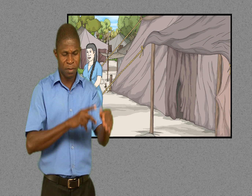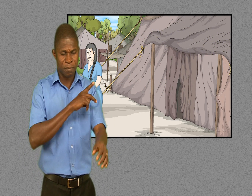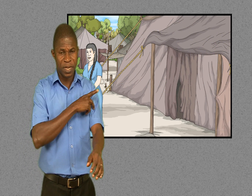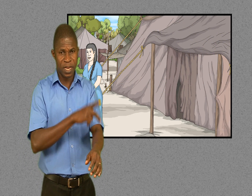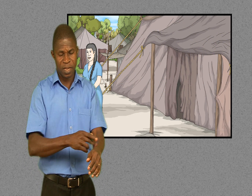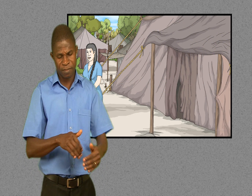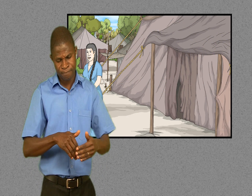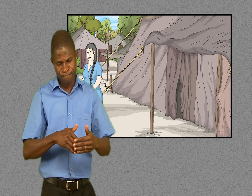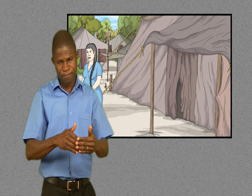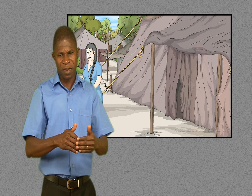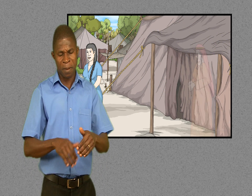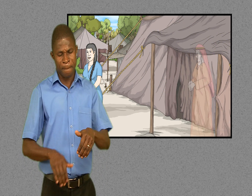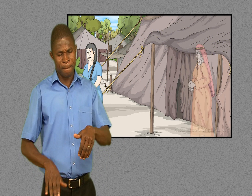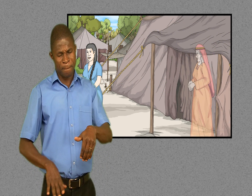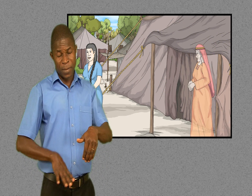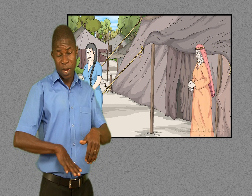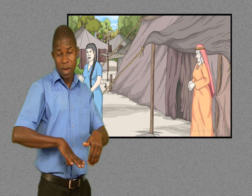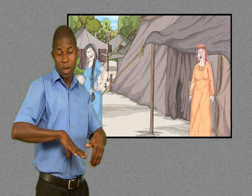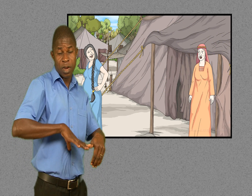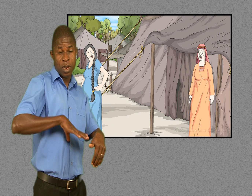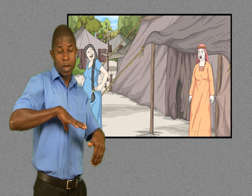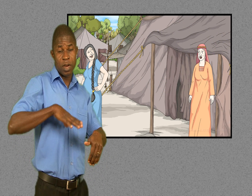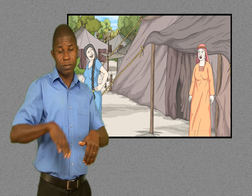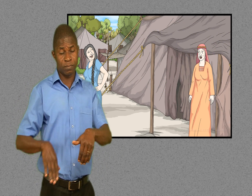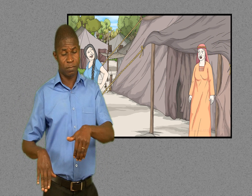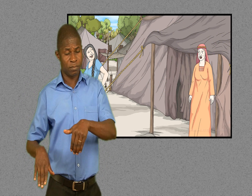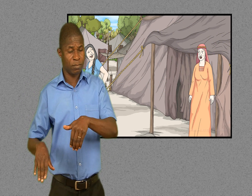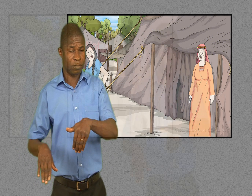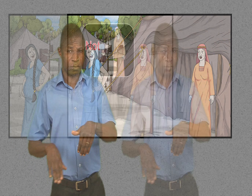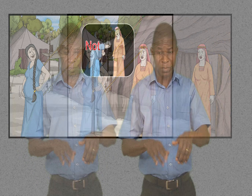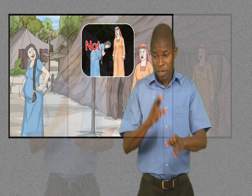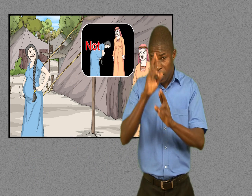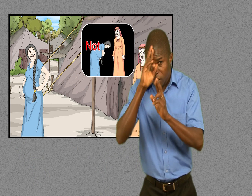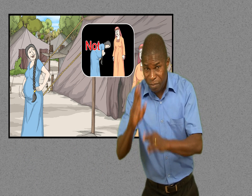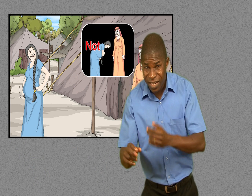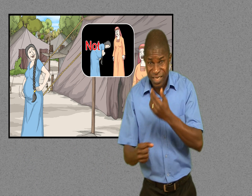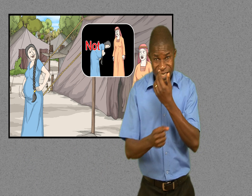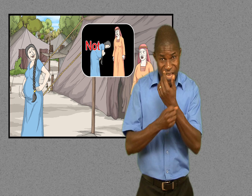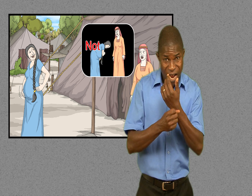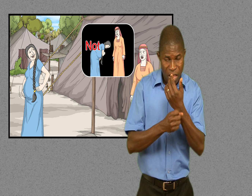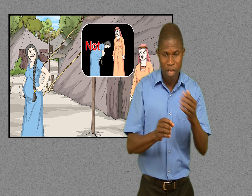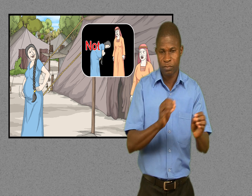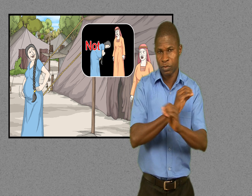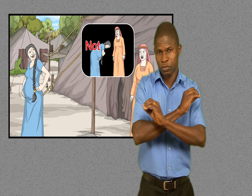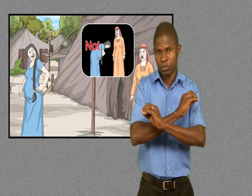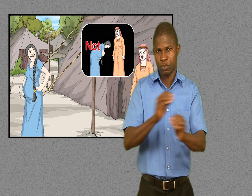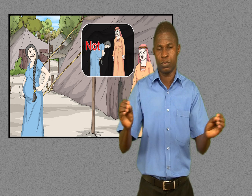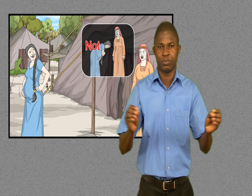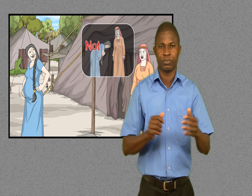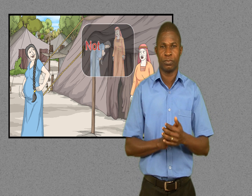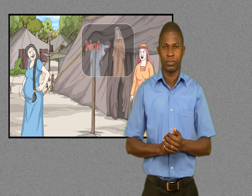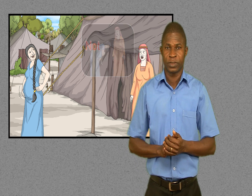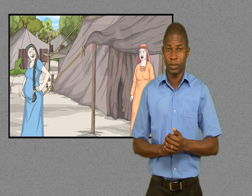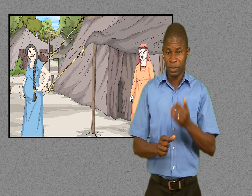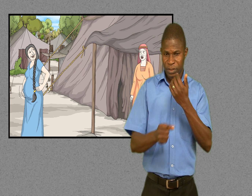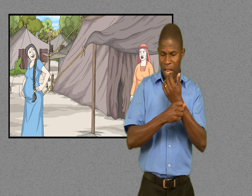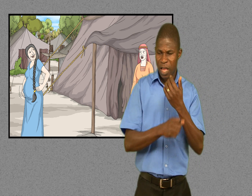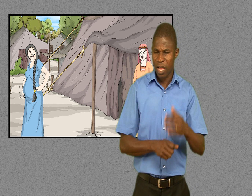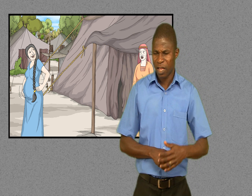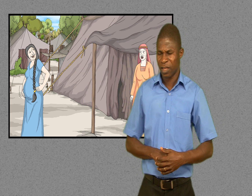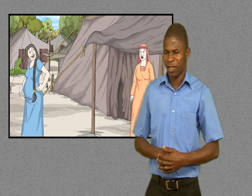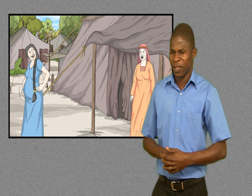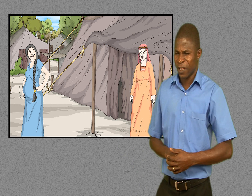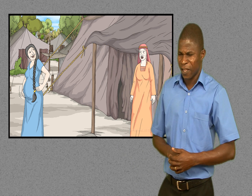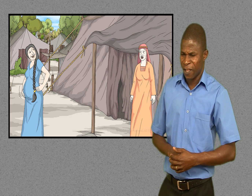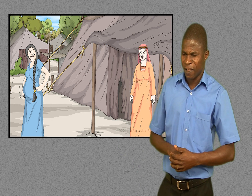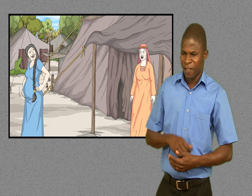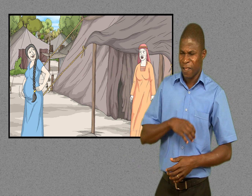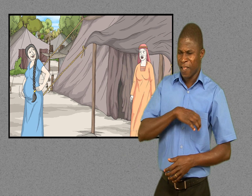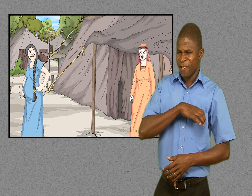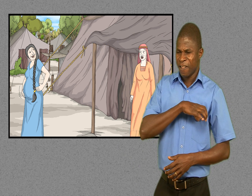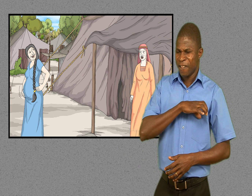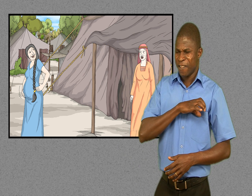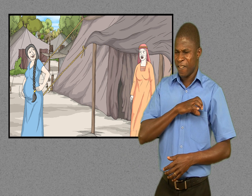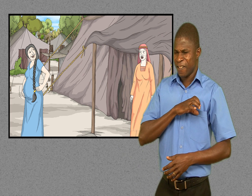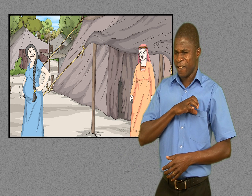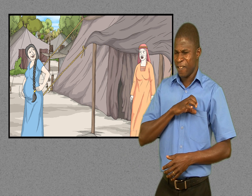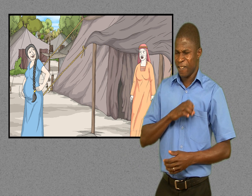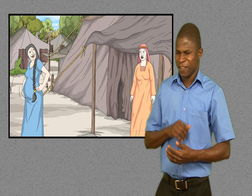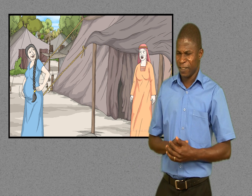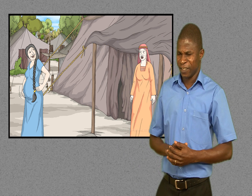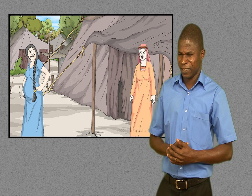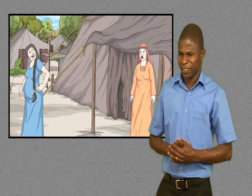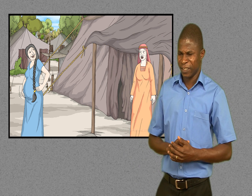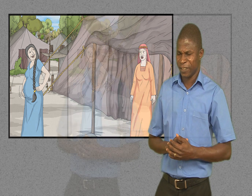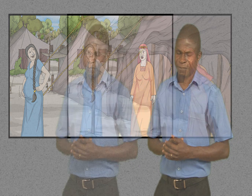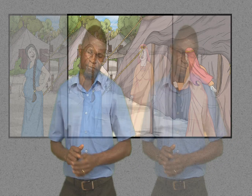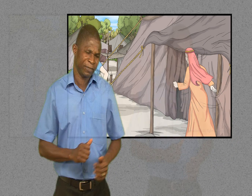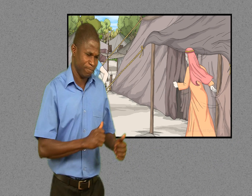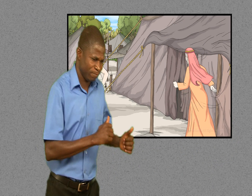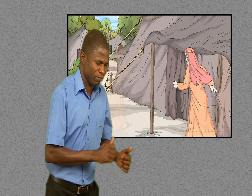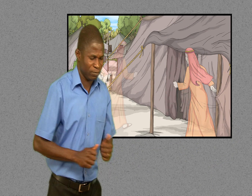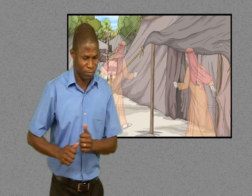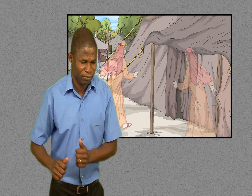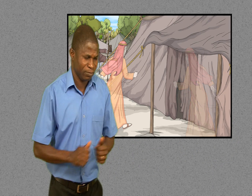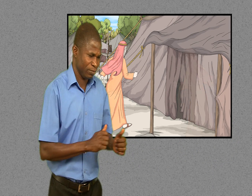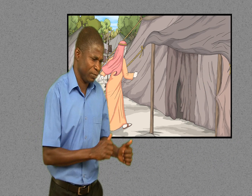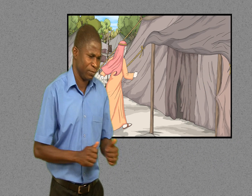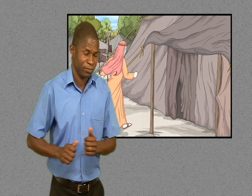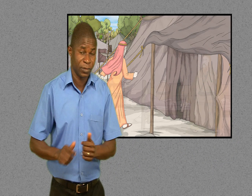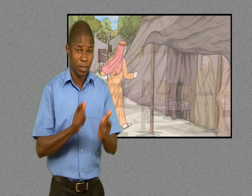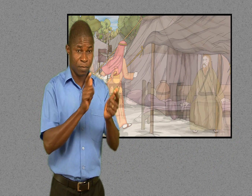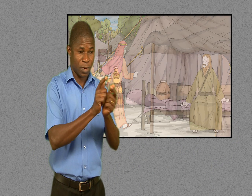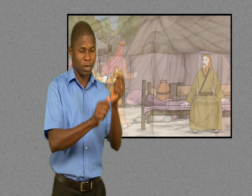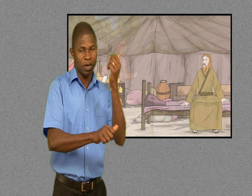But when Hagar realized that she was pregnant, she began to despise her mistress.